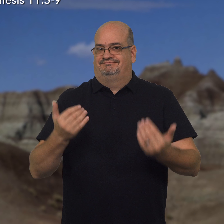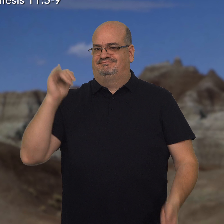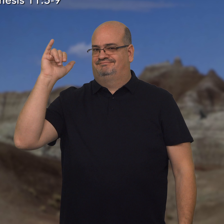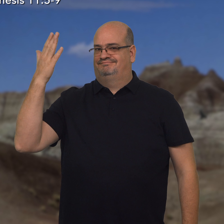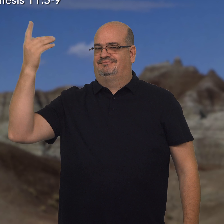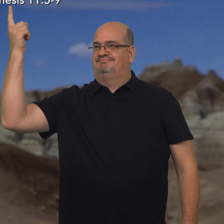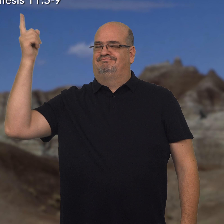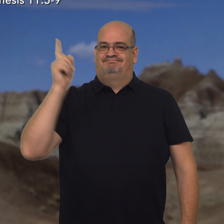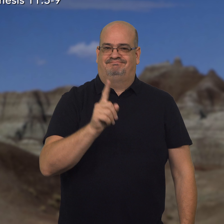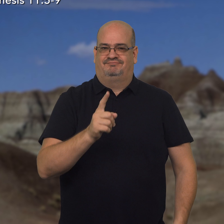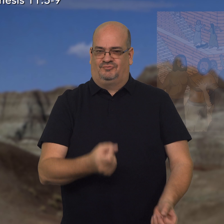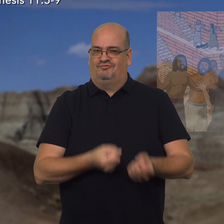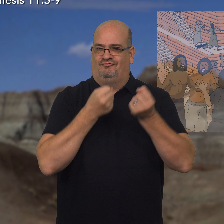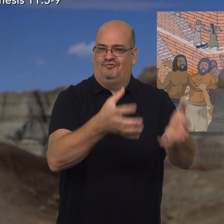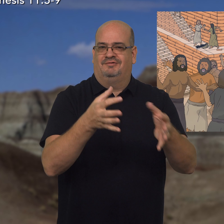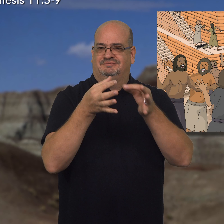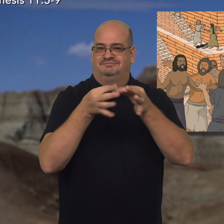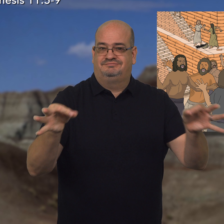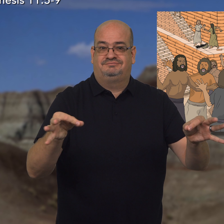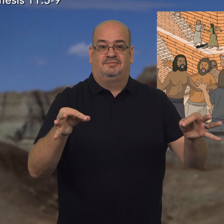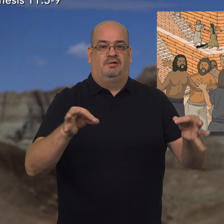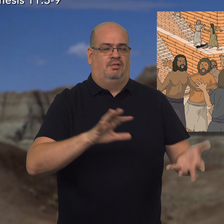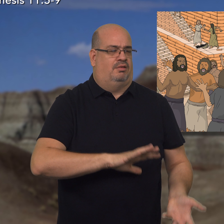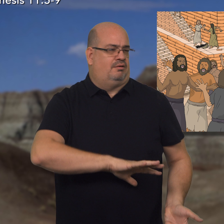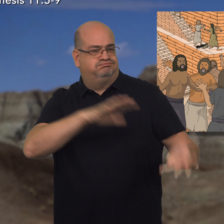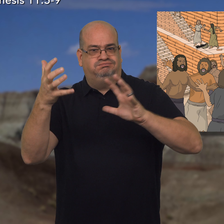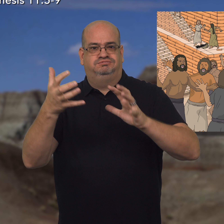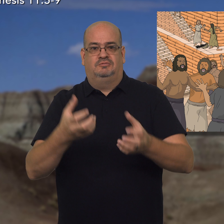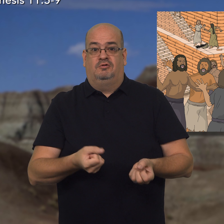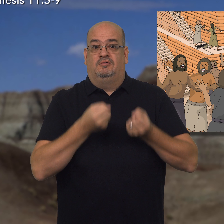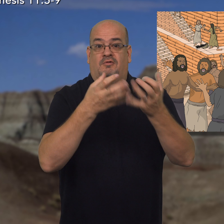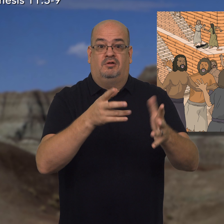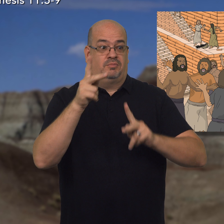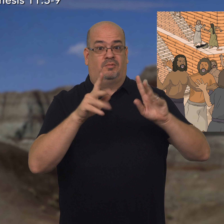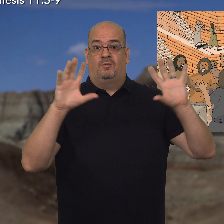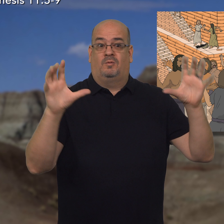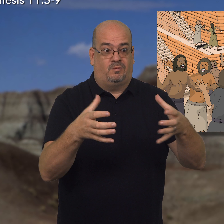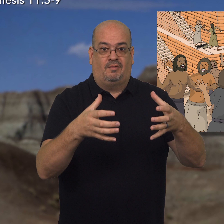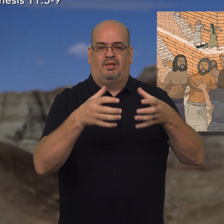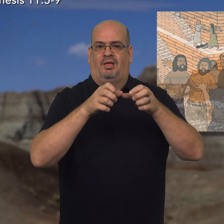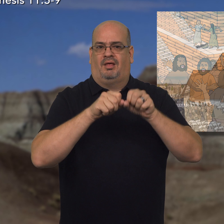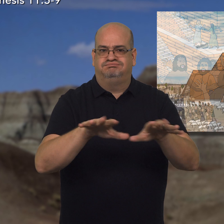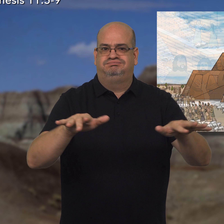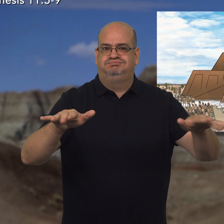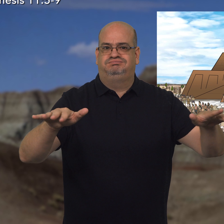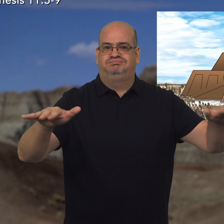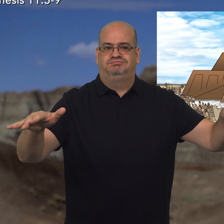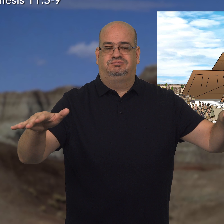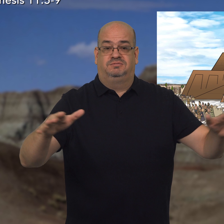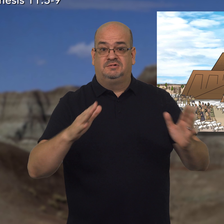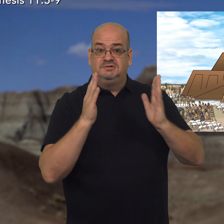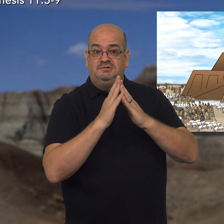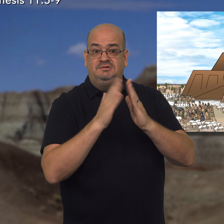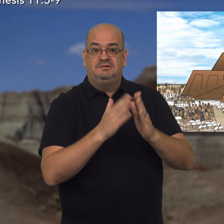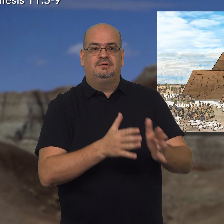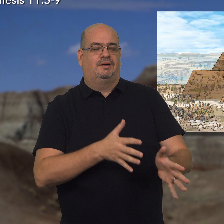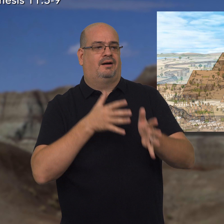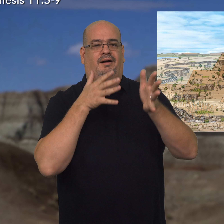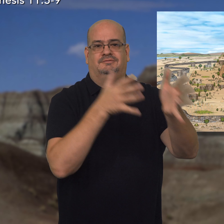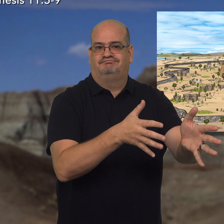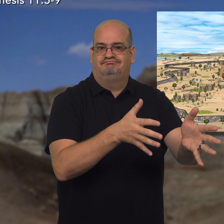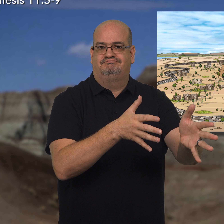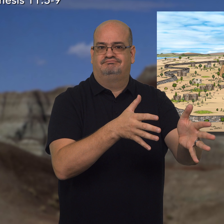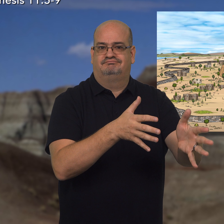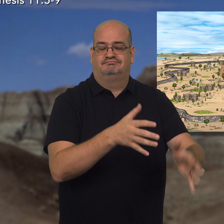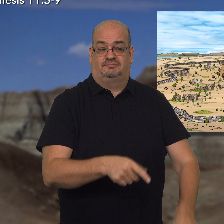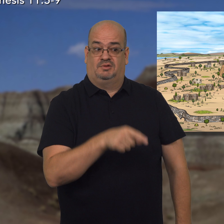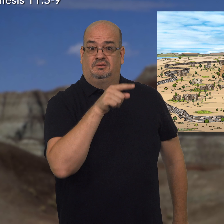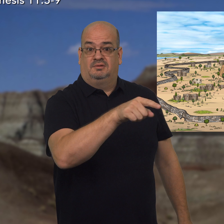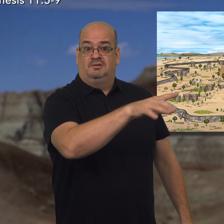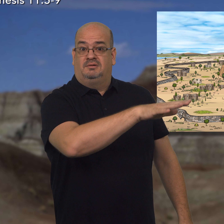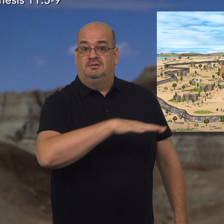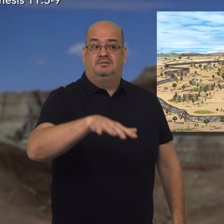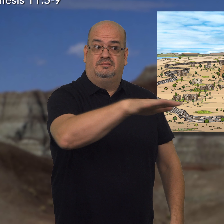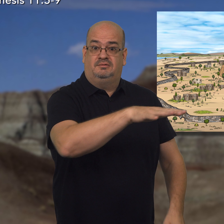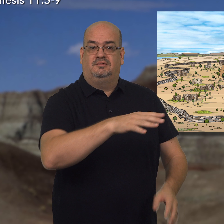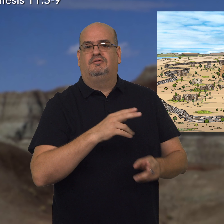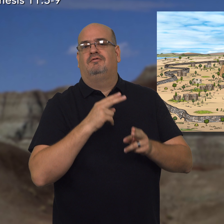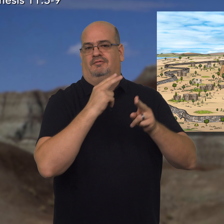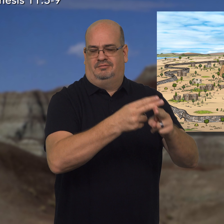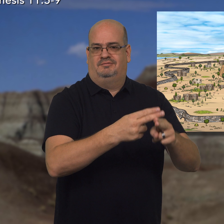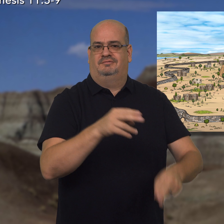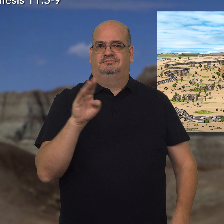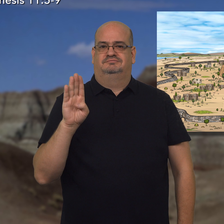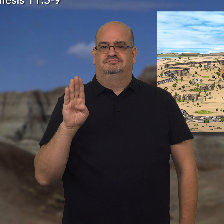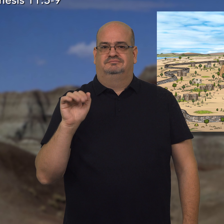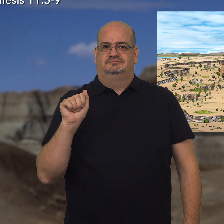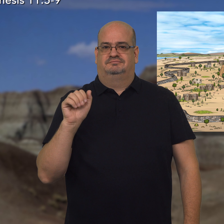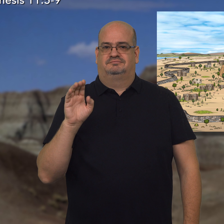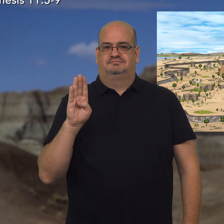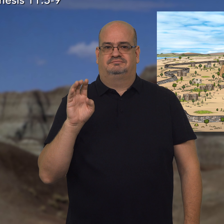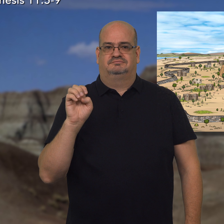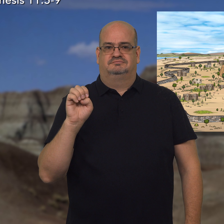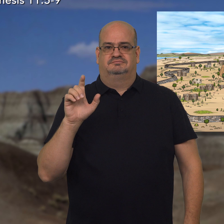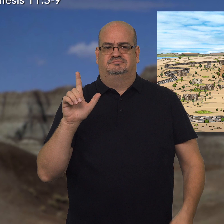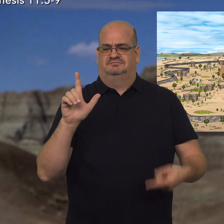Come, let Us go down and confuse their language, so that they will not understand one another’s speech.” So the LORD scattered them from there over the face of all the earth, and they stopped building the city.